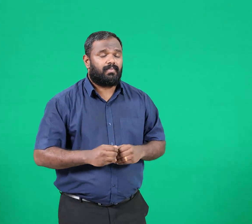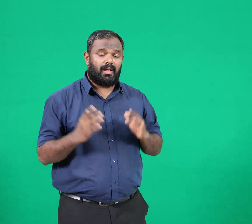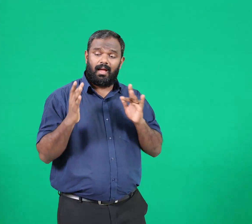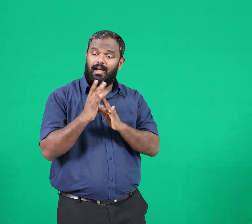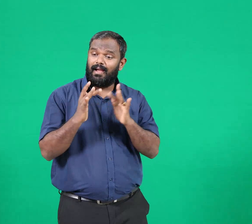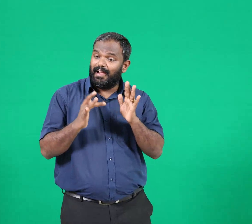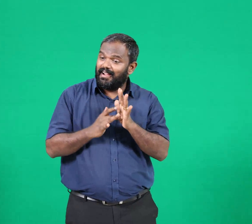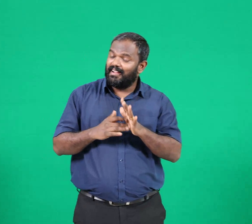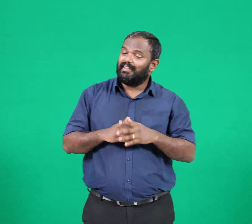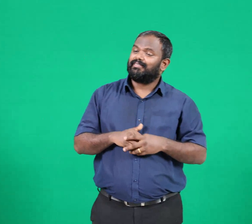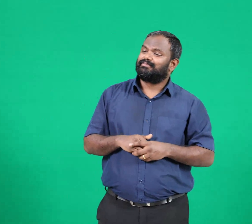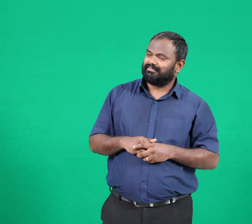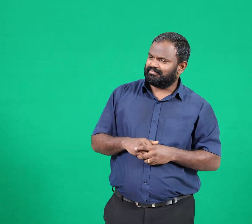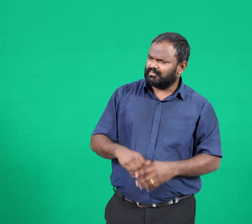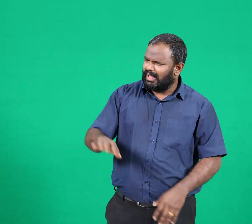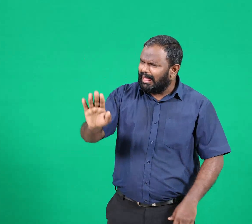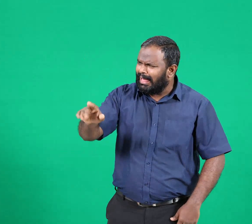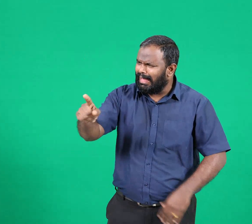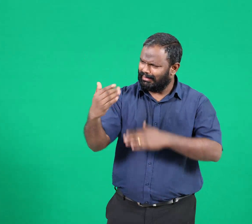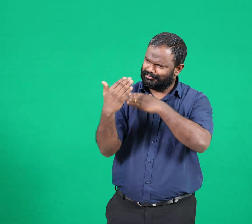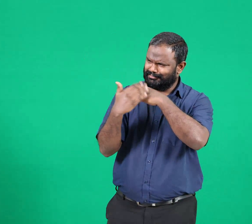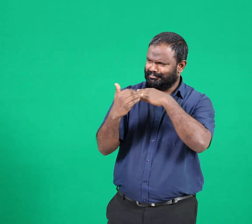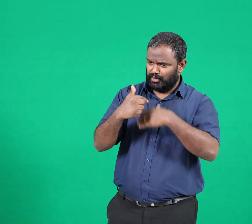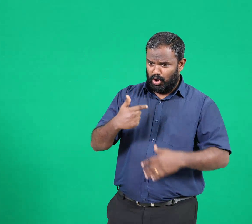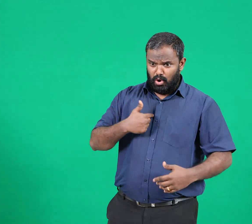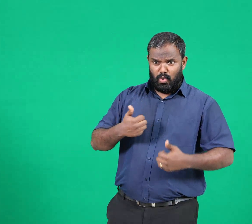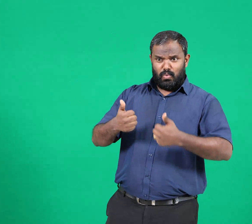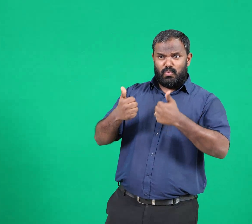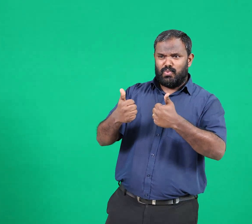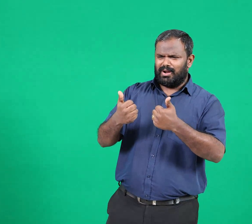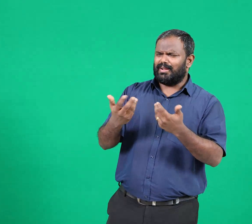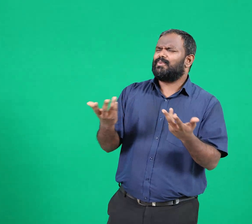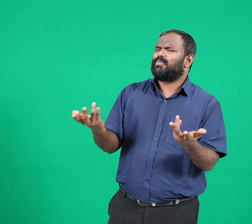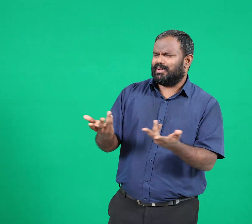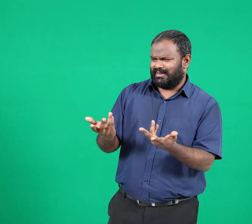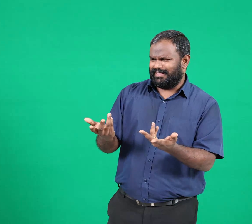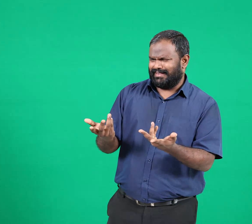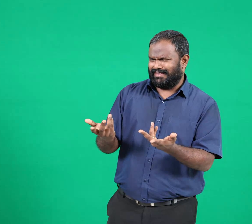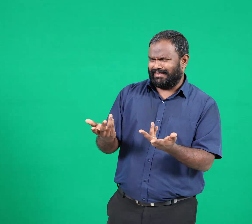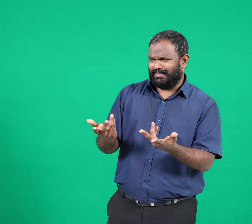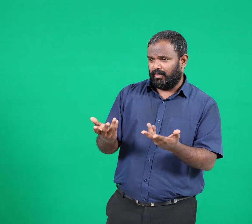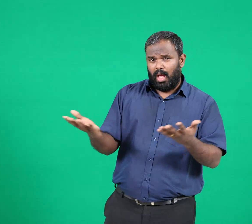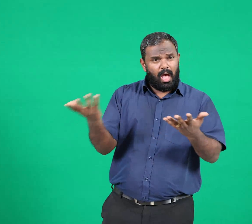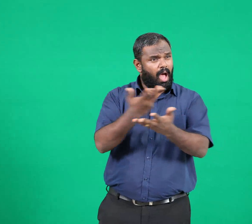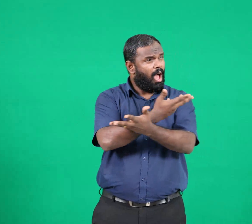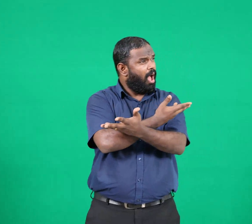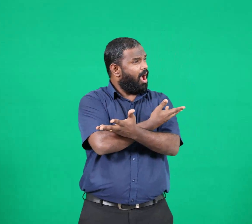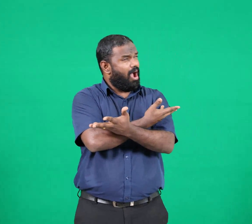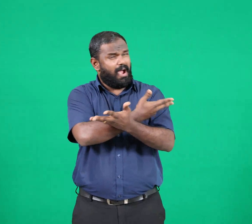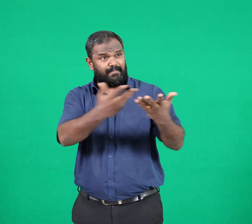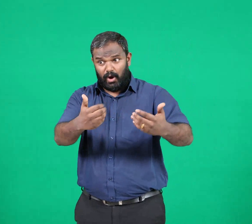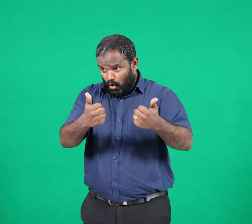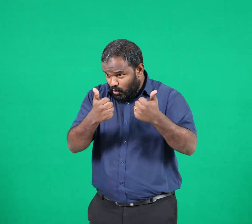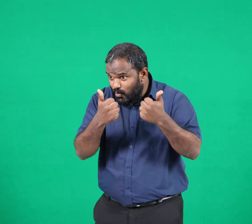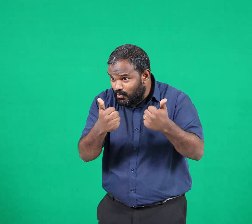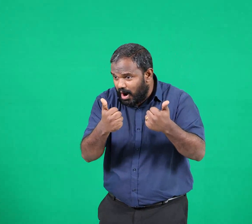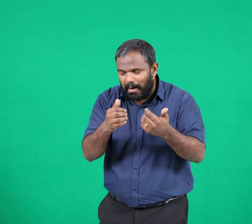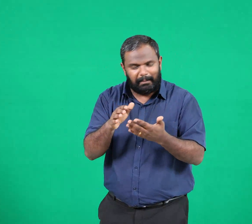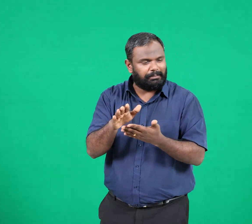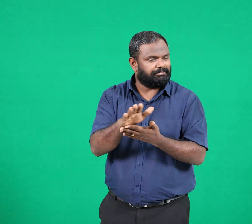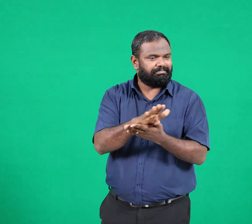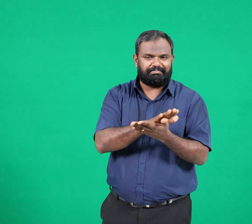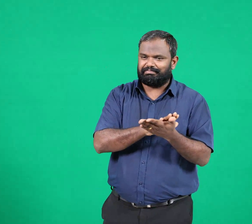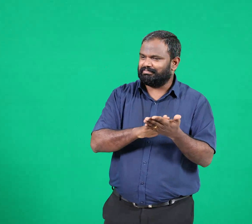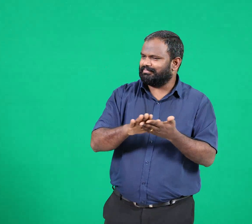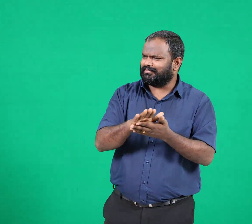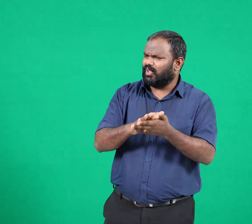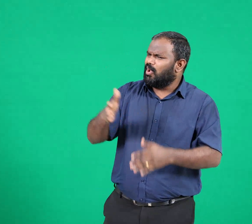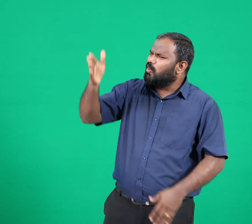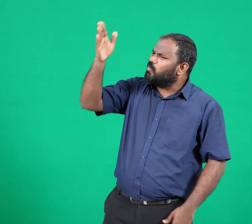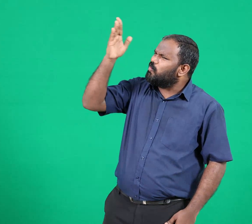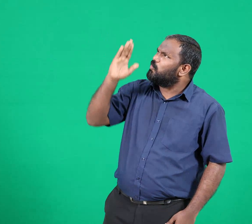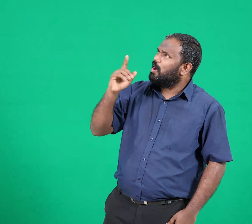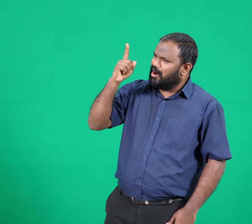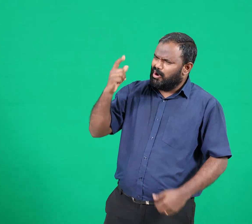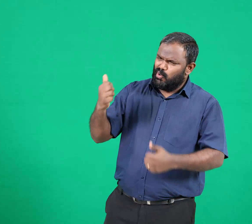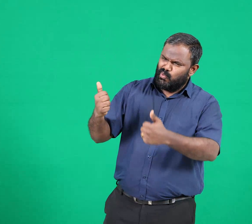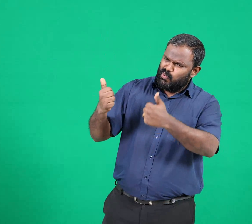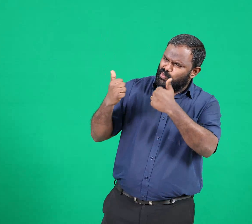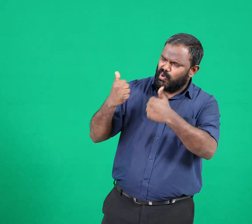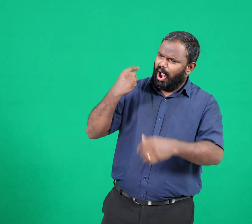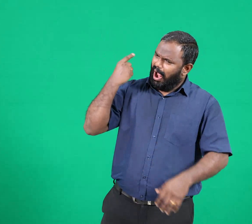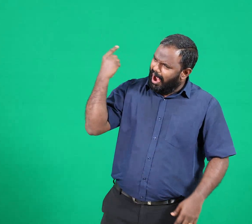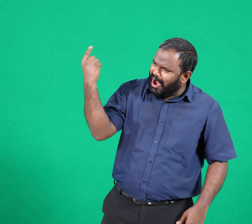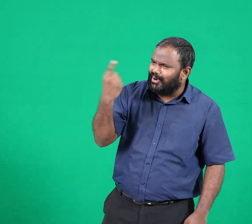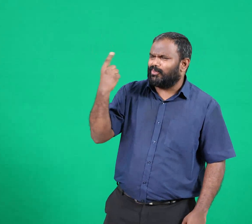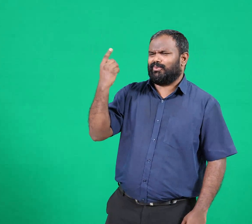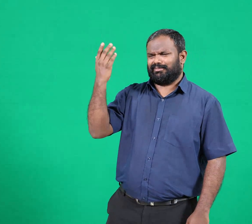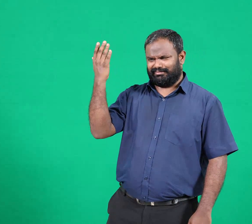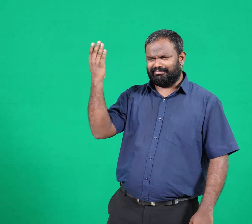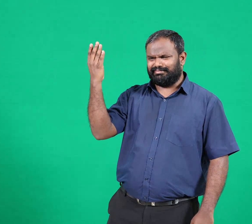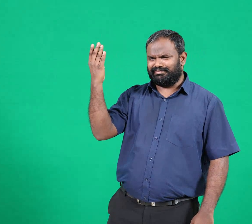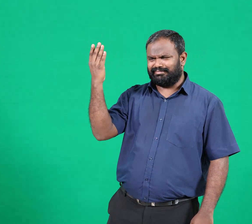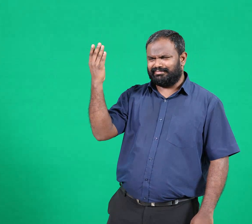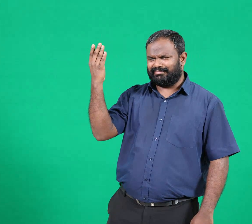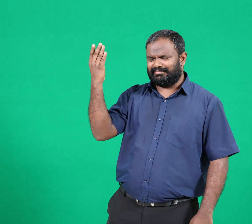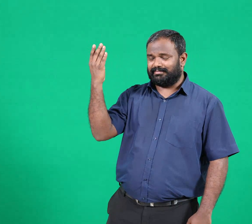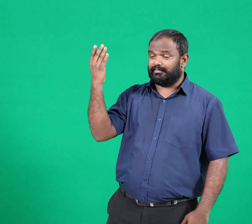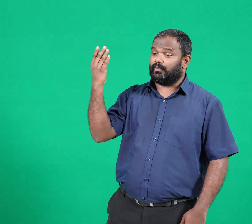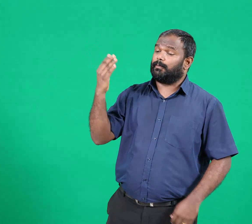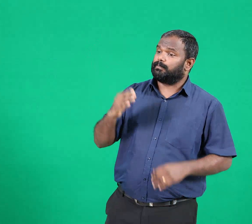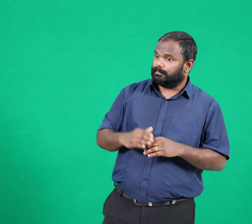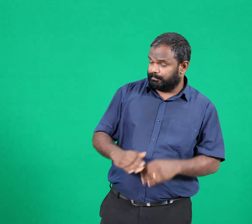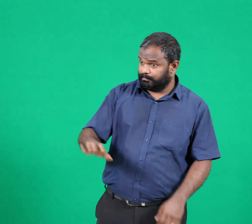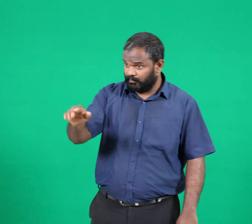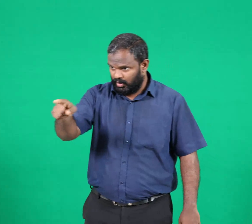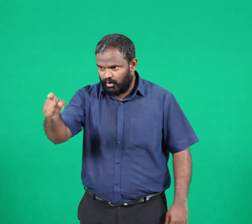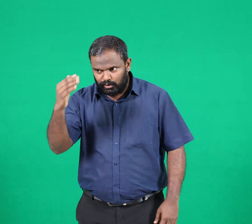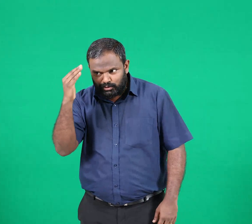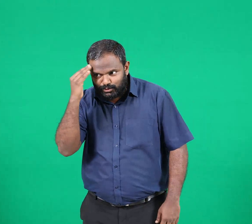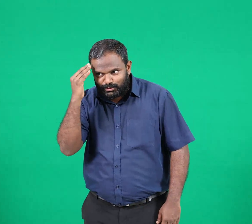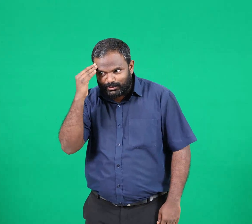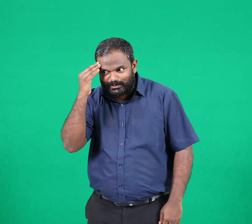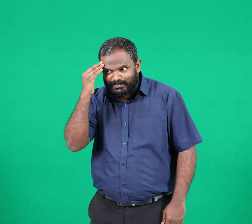Jesus replied. " No one is good except God alone.